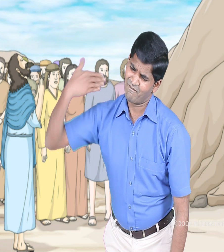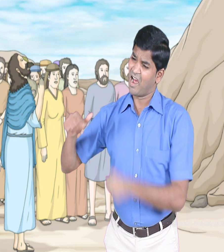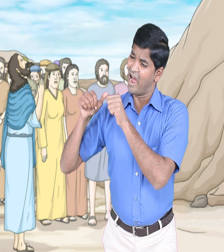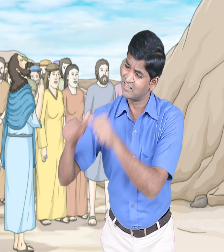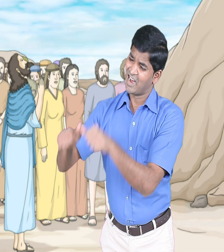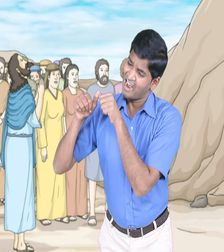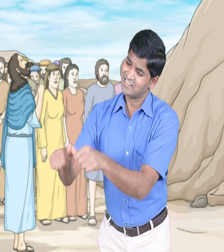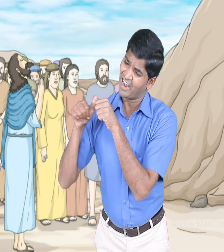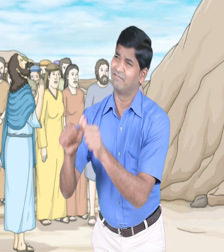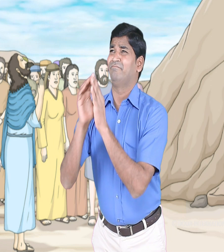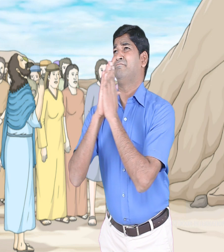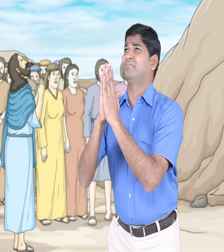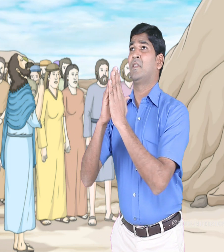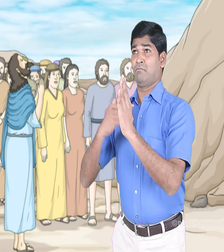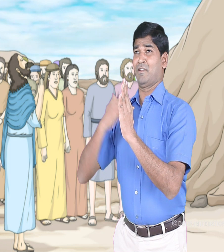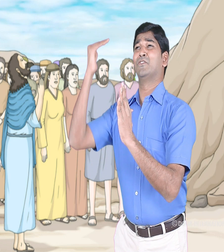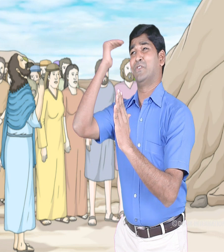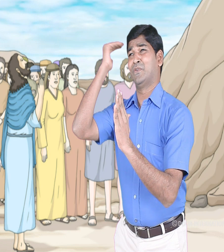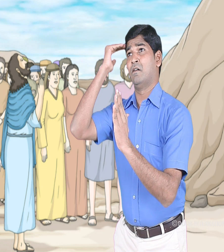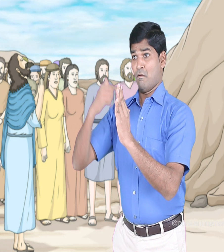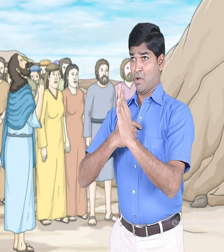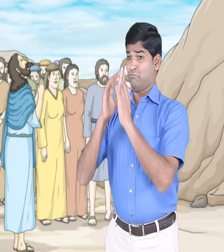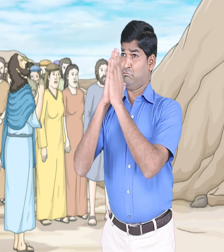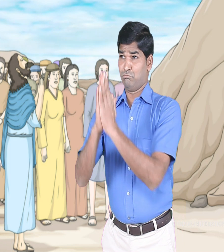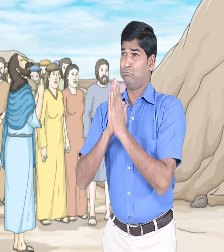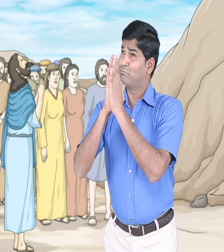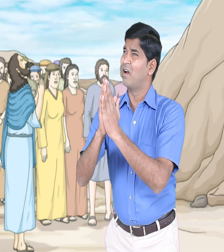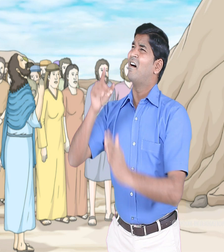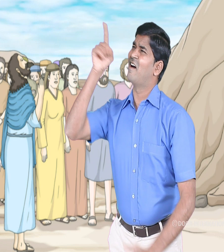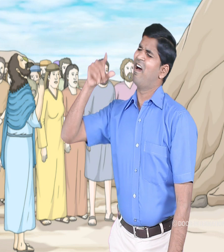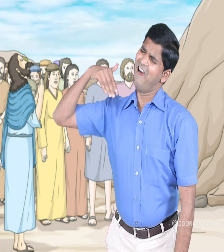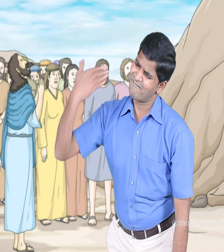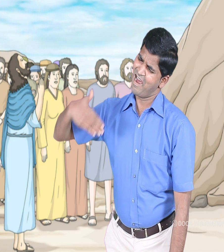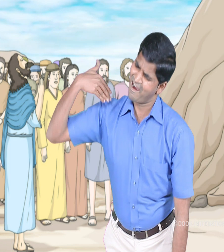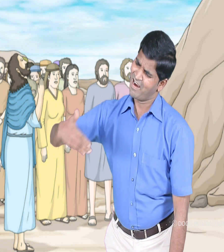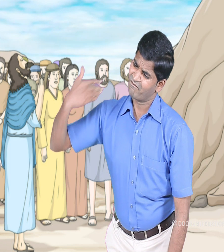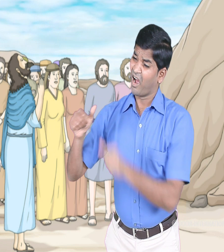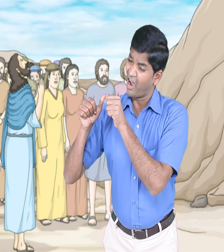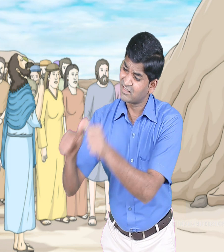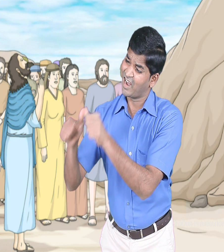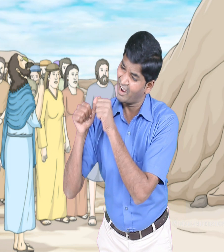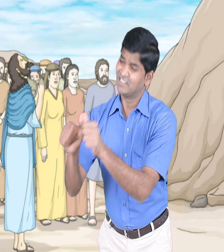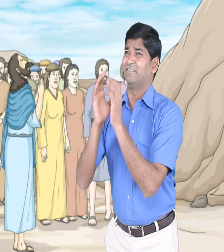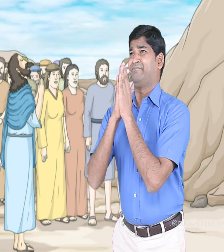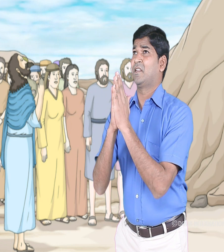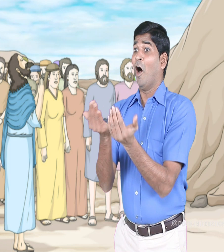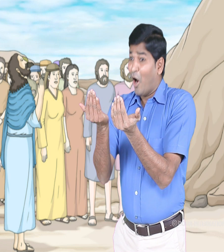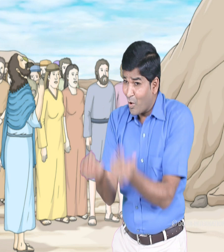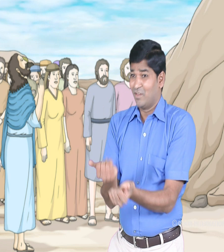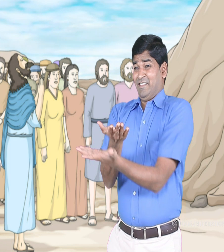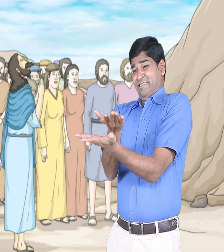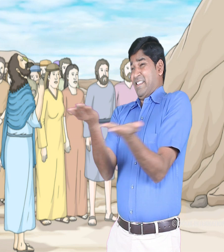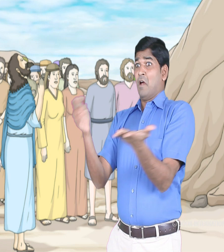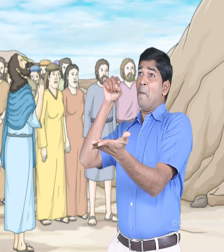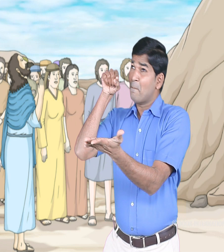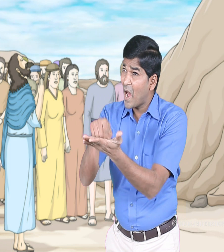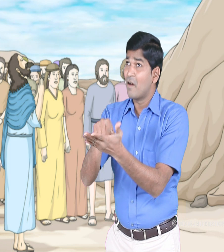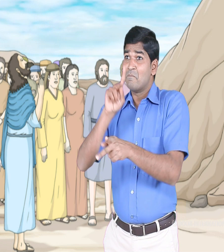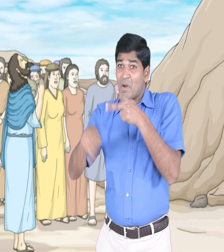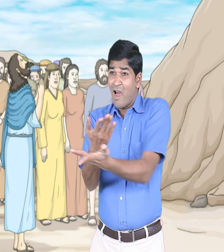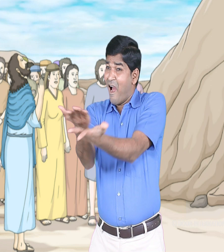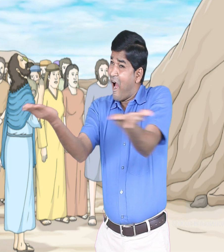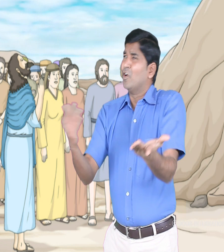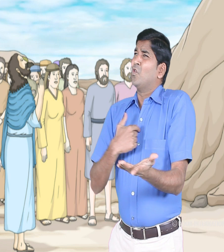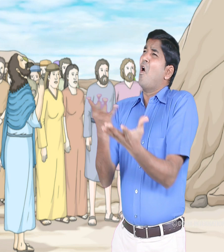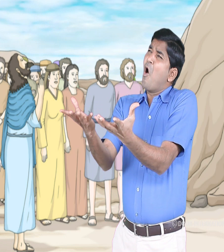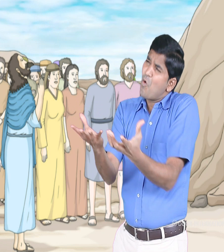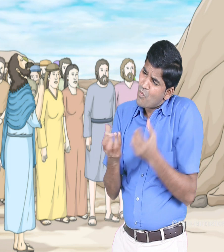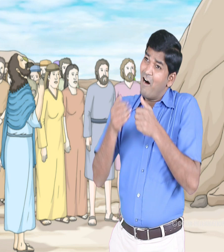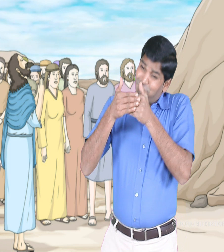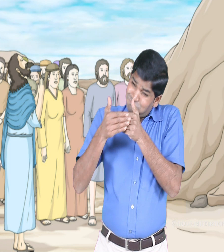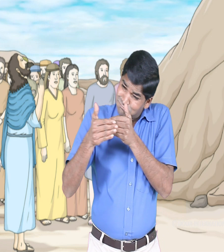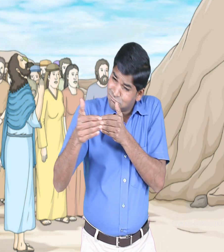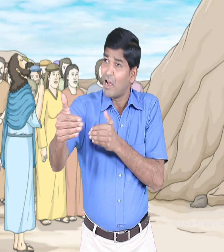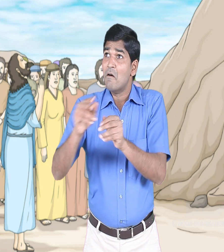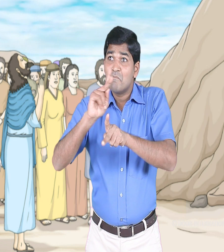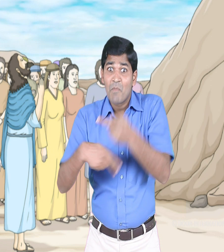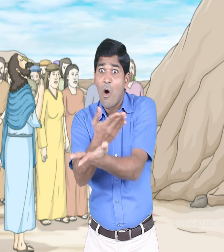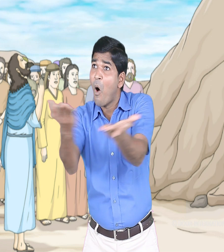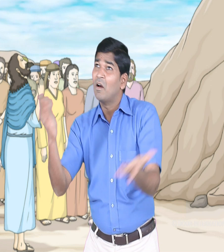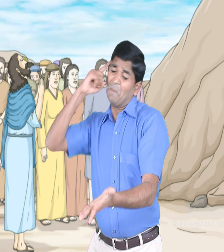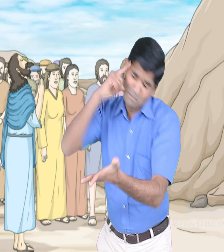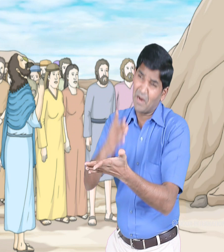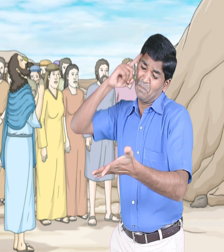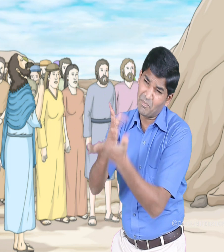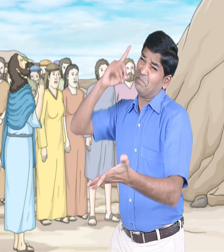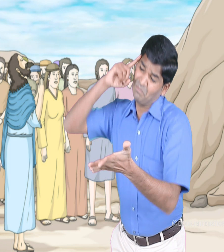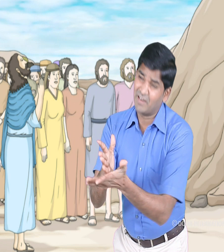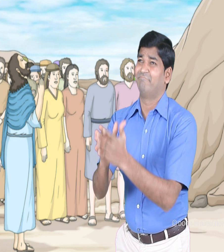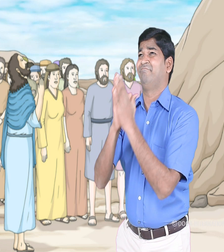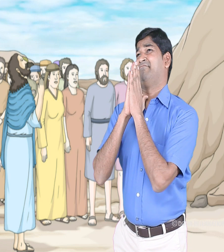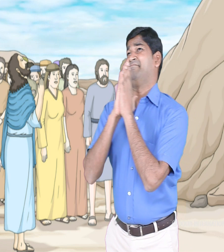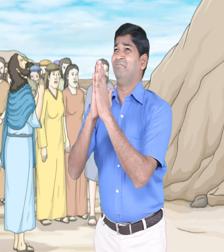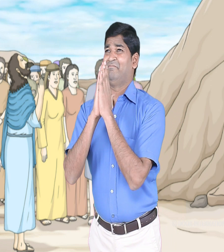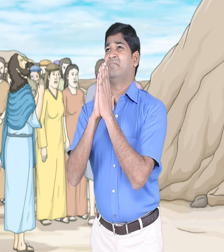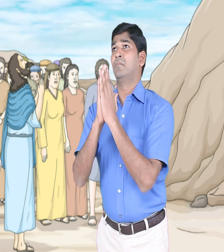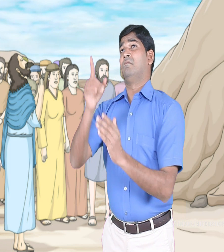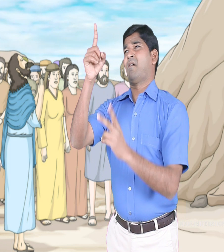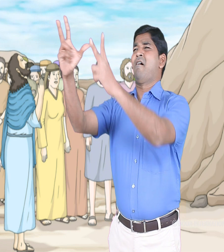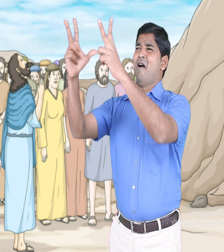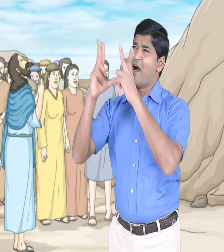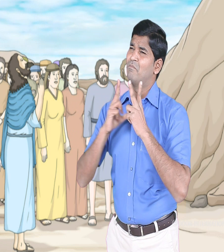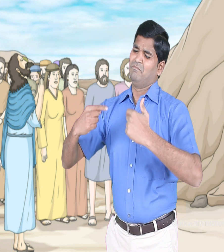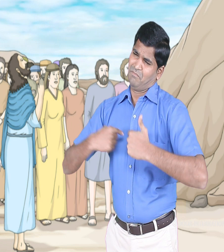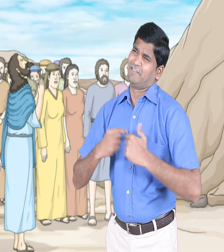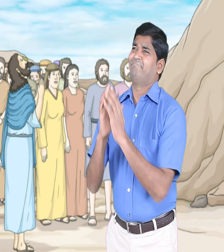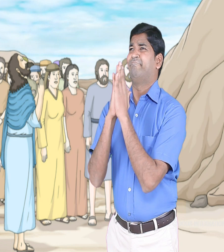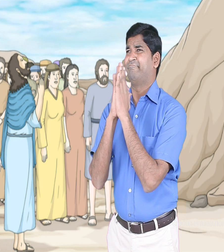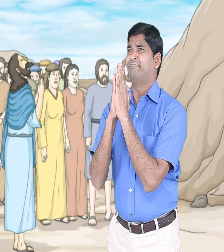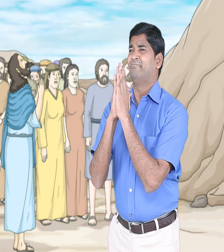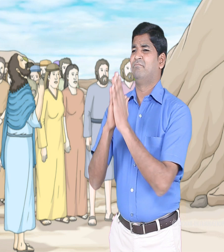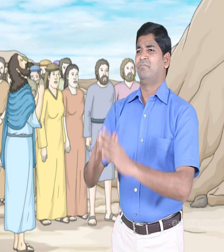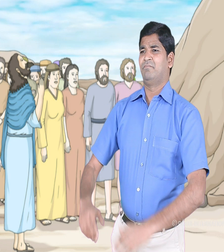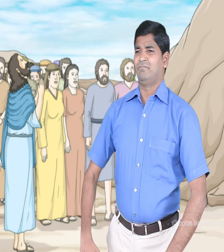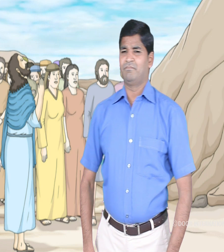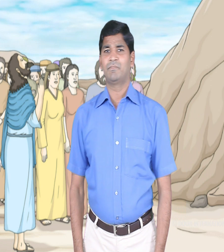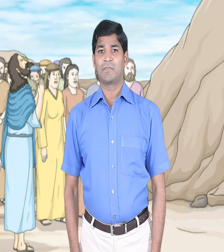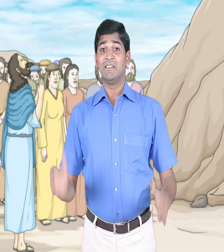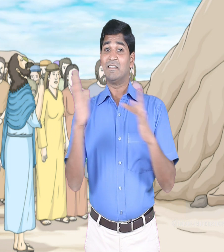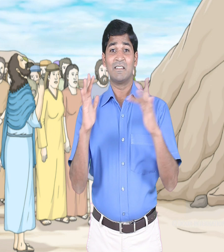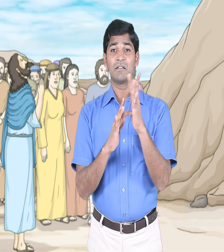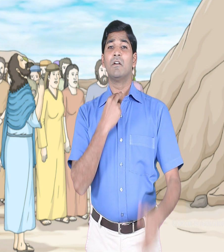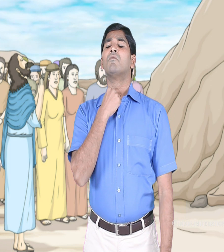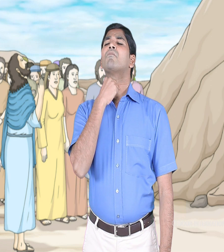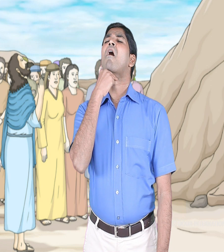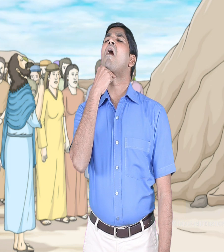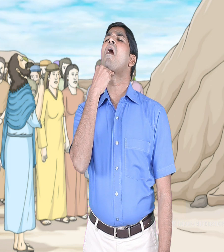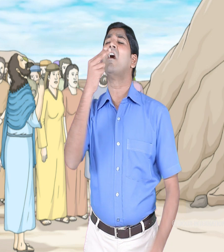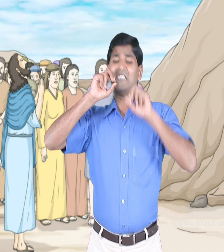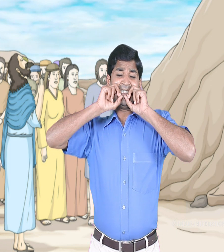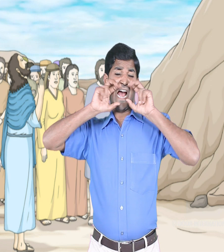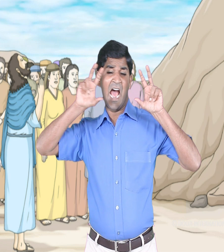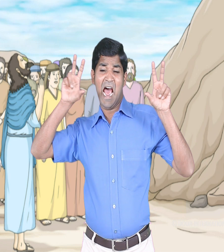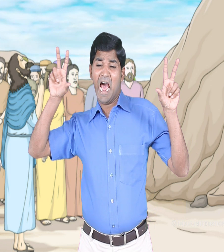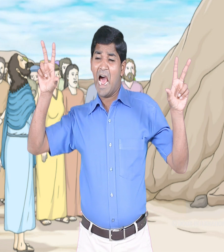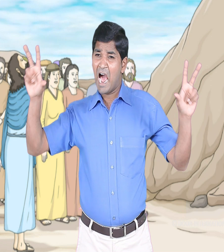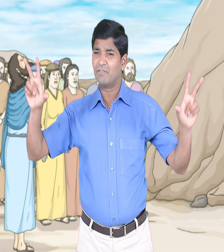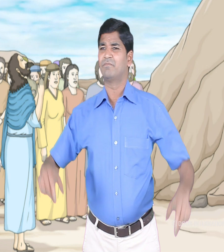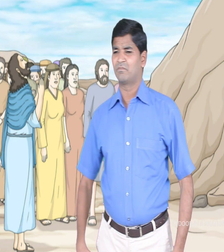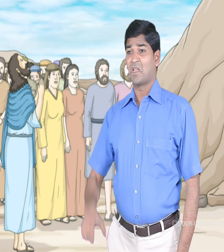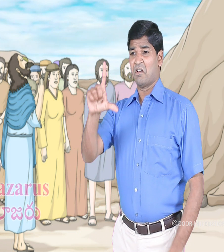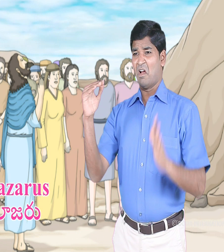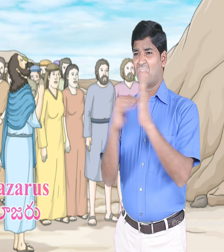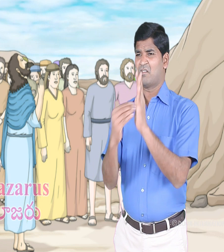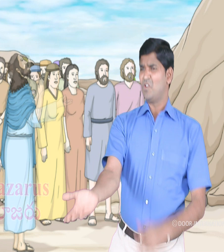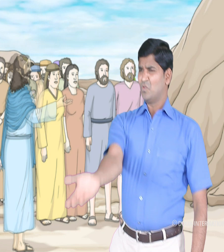I knew that You always hear Me, but I say this for the benefit of the people standing here, so they may believe that You sent Me.”